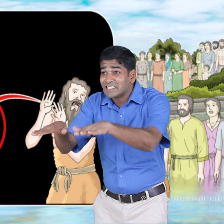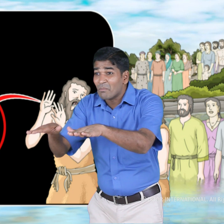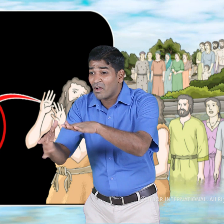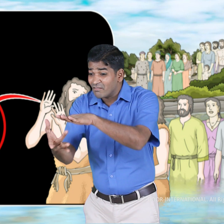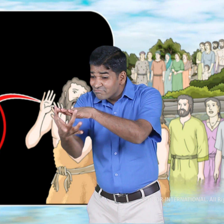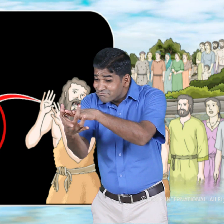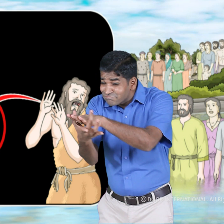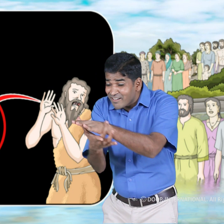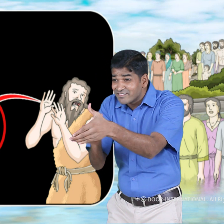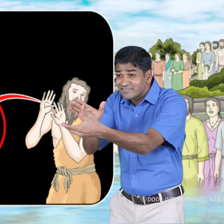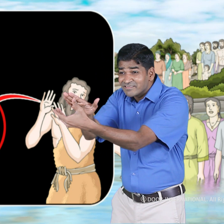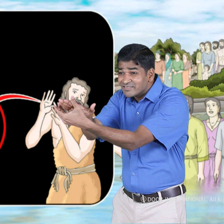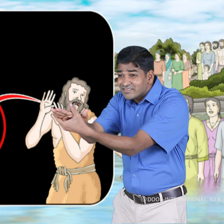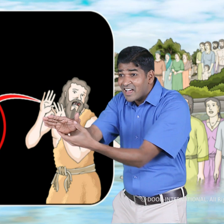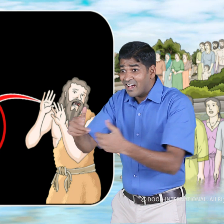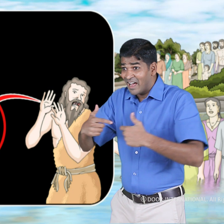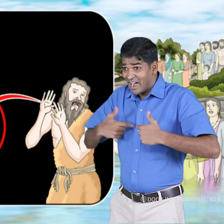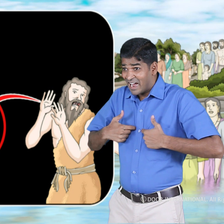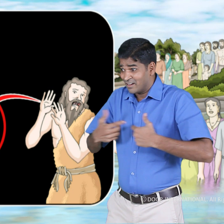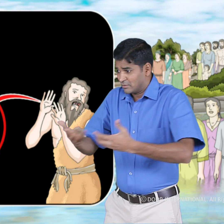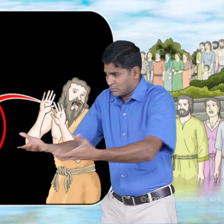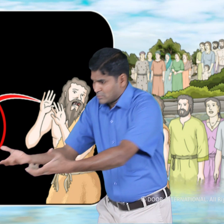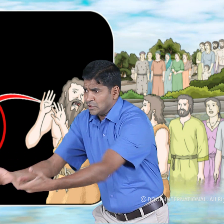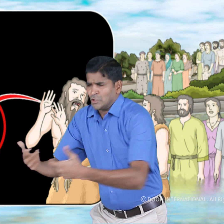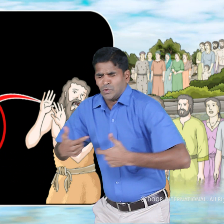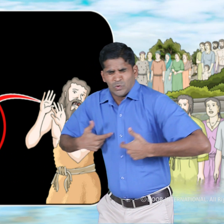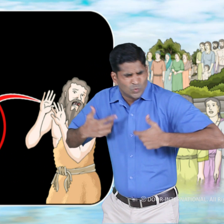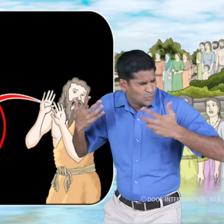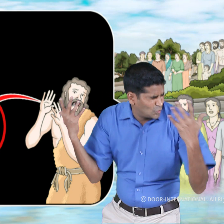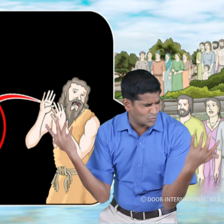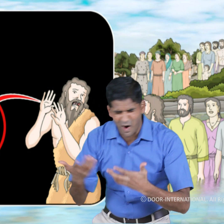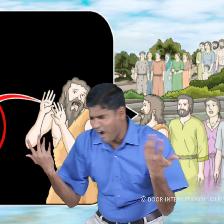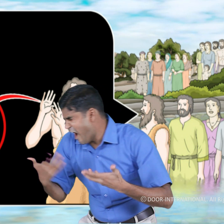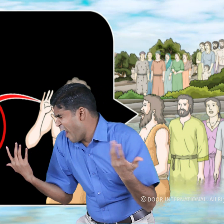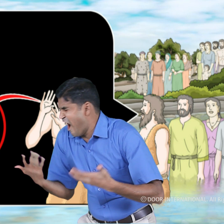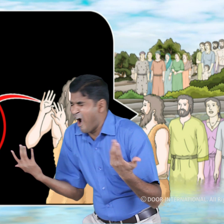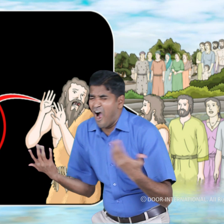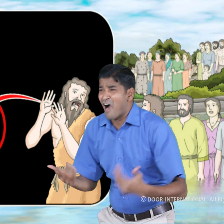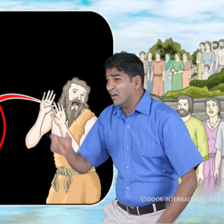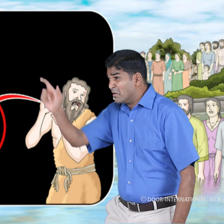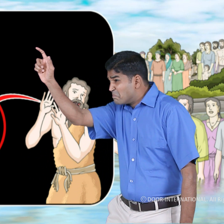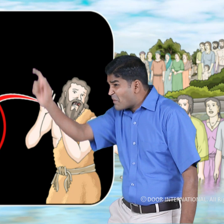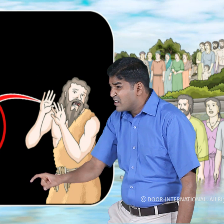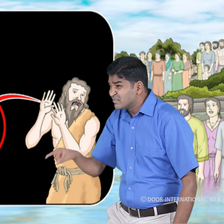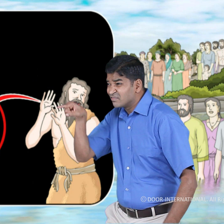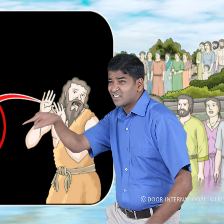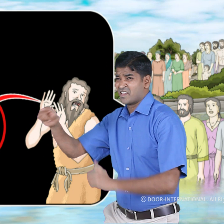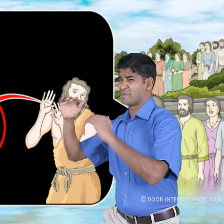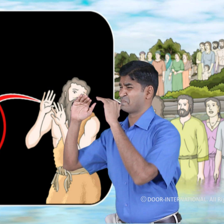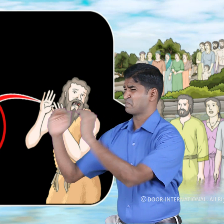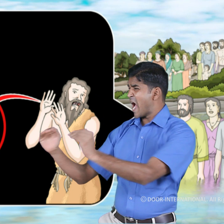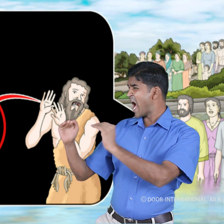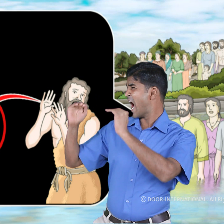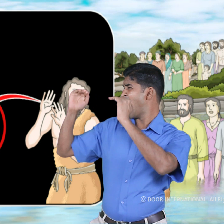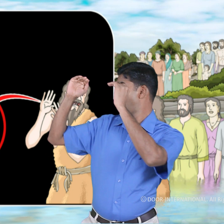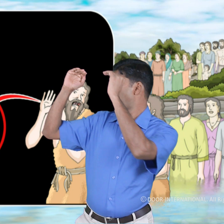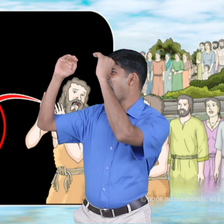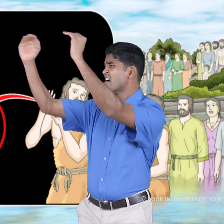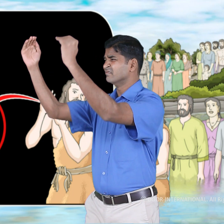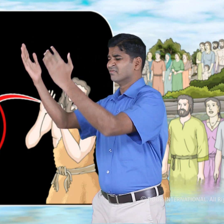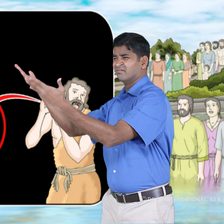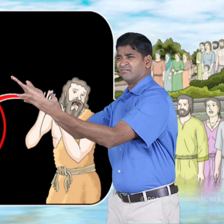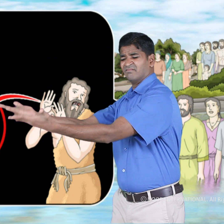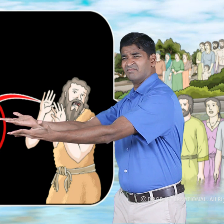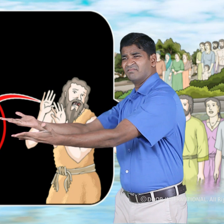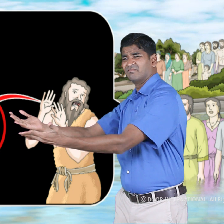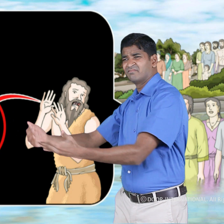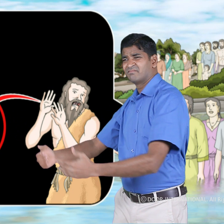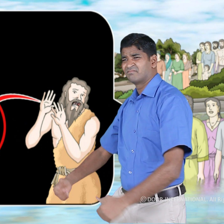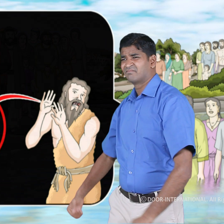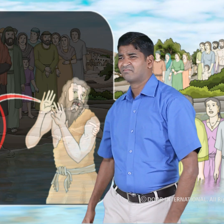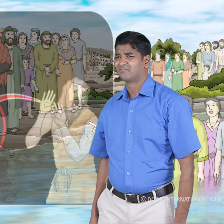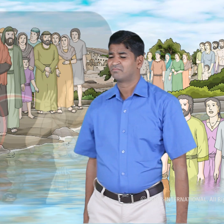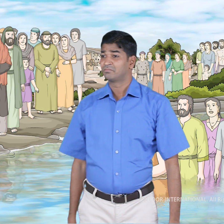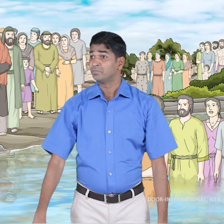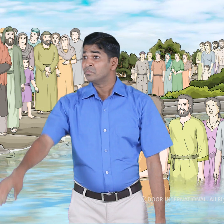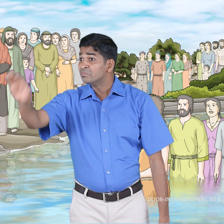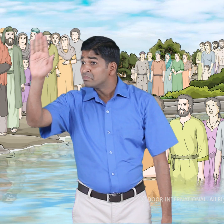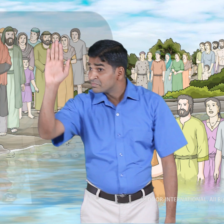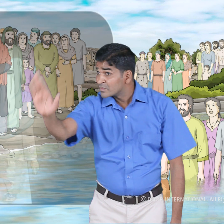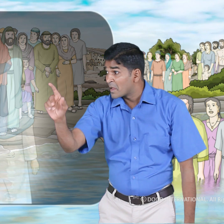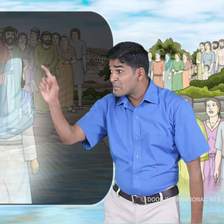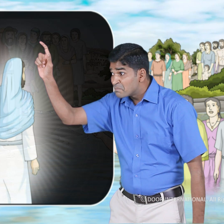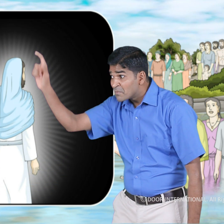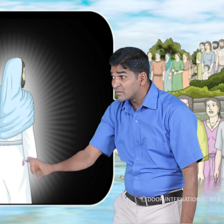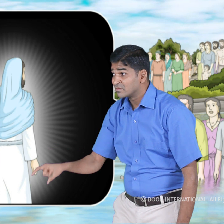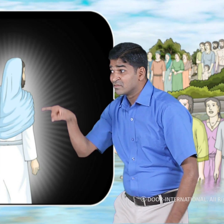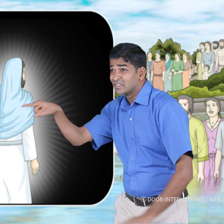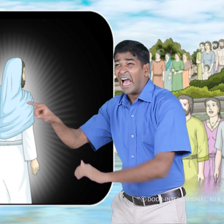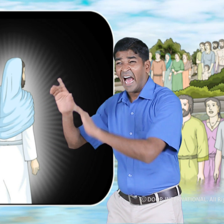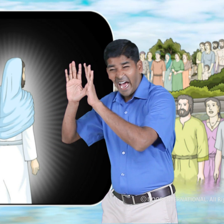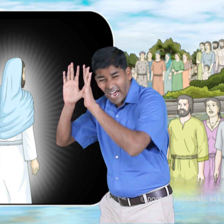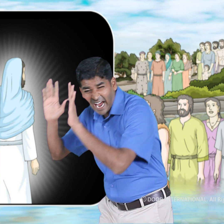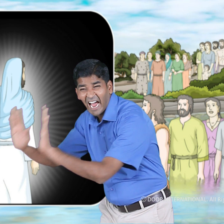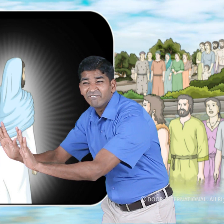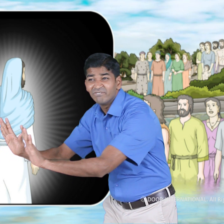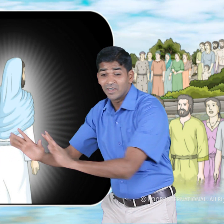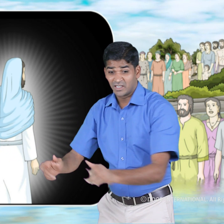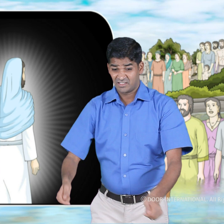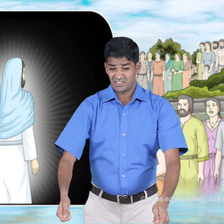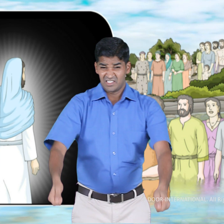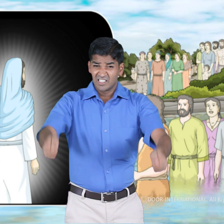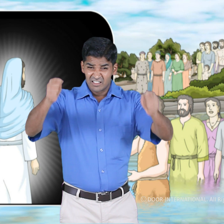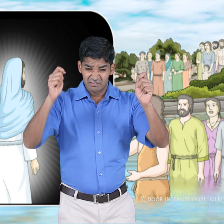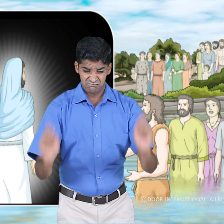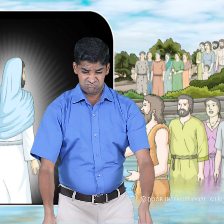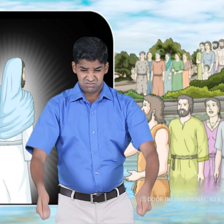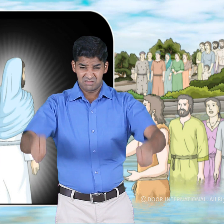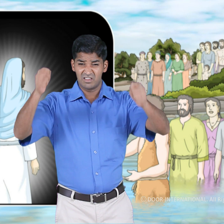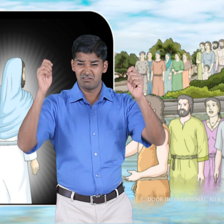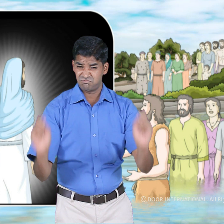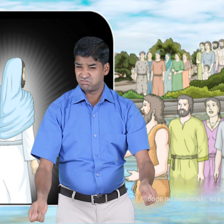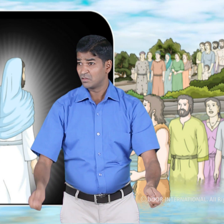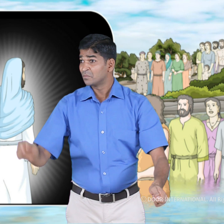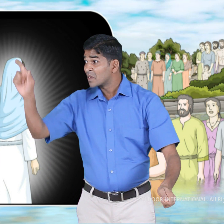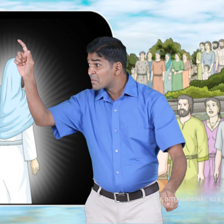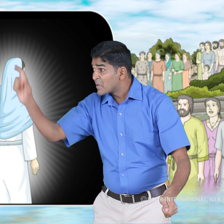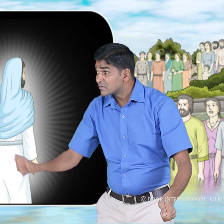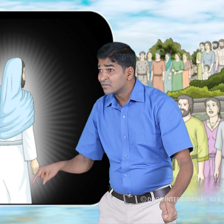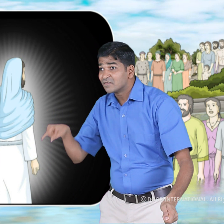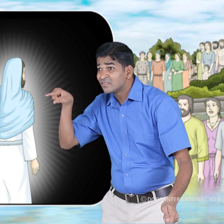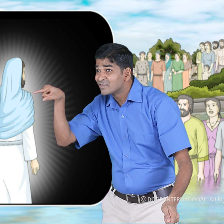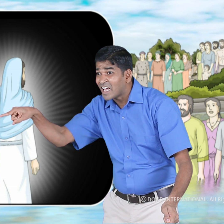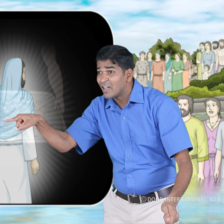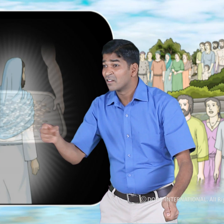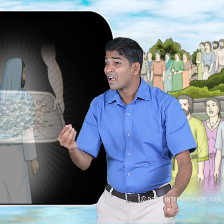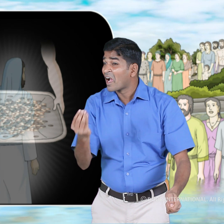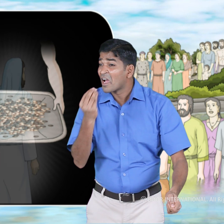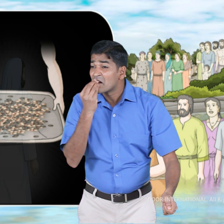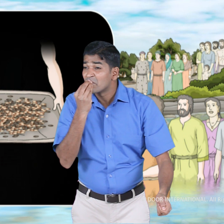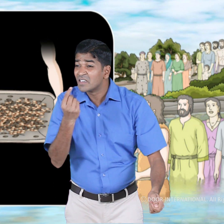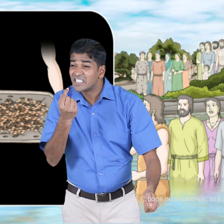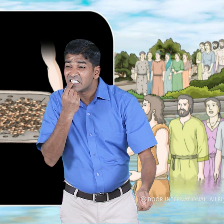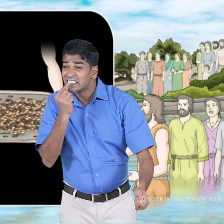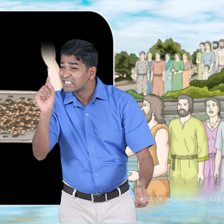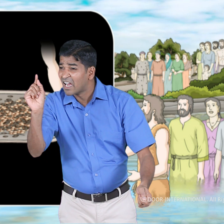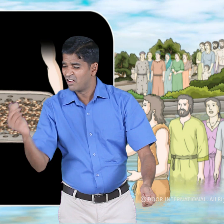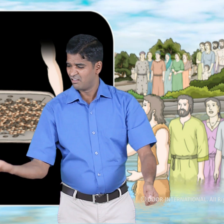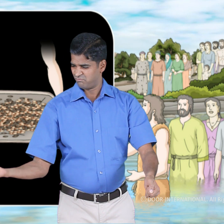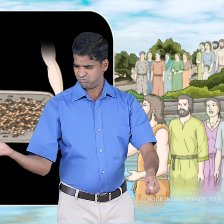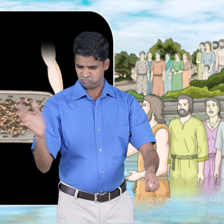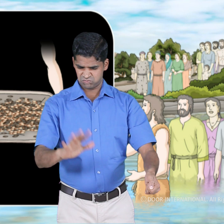He will baptize you with the Holy Spirit and with fire.